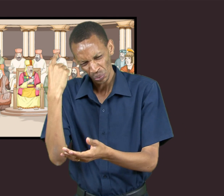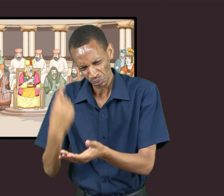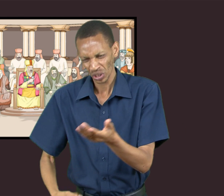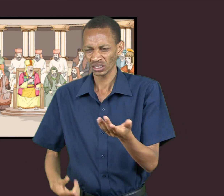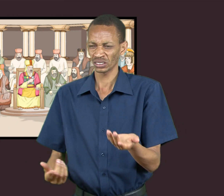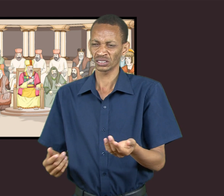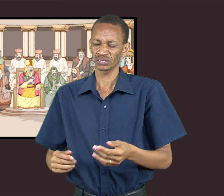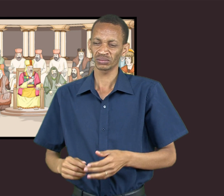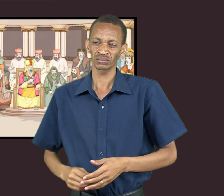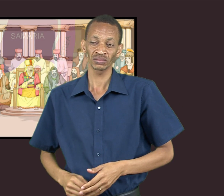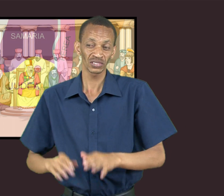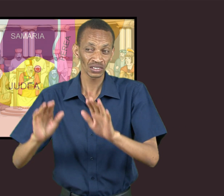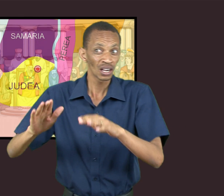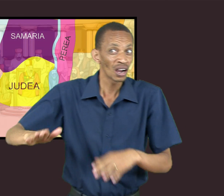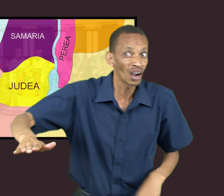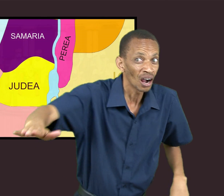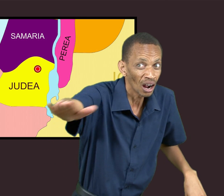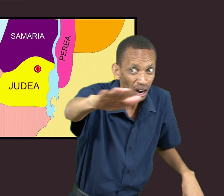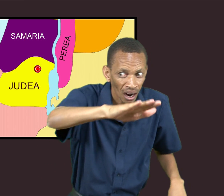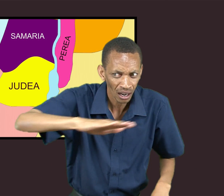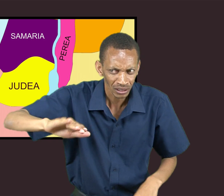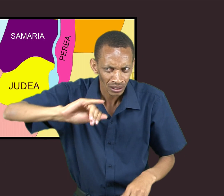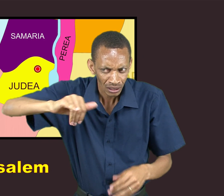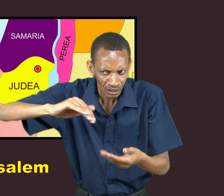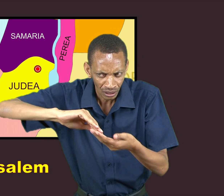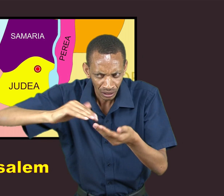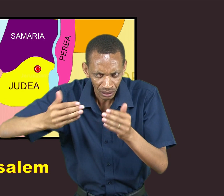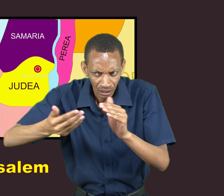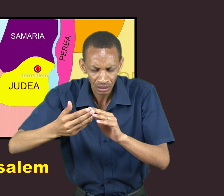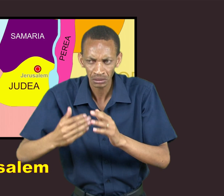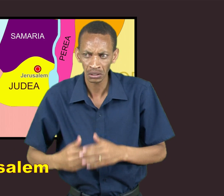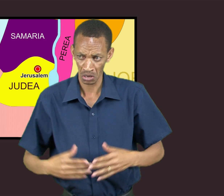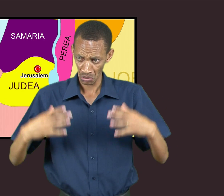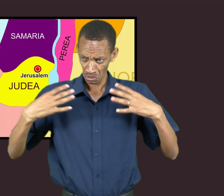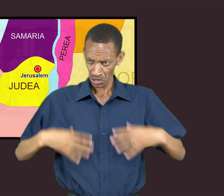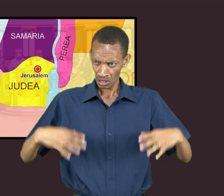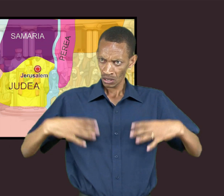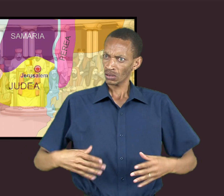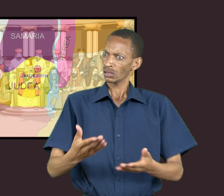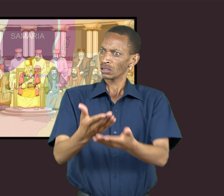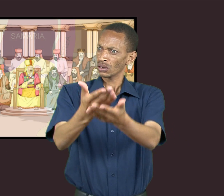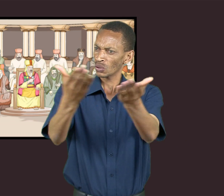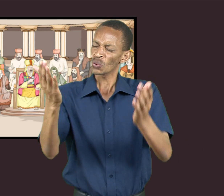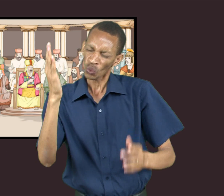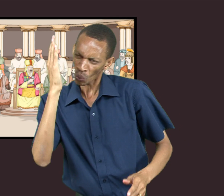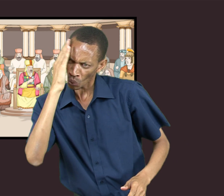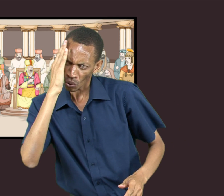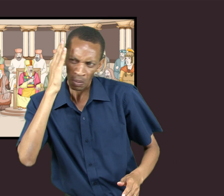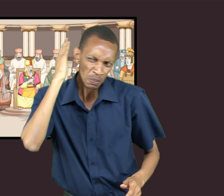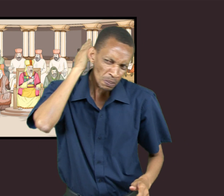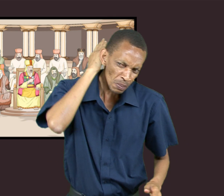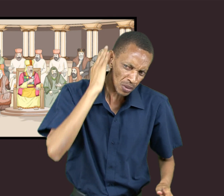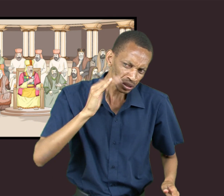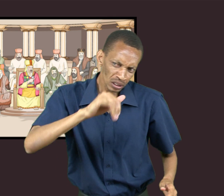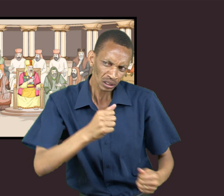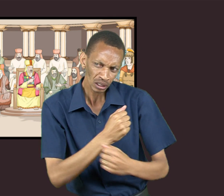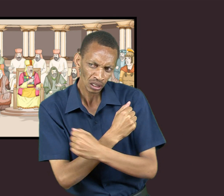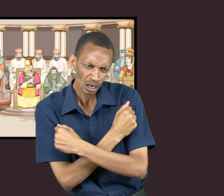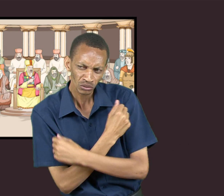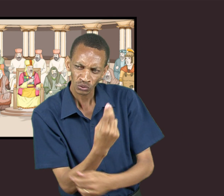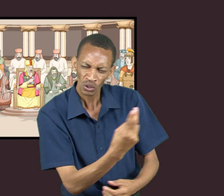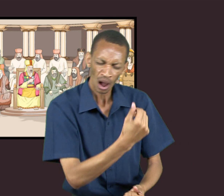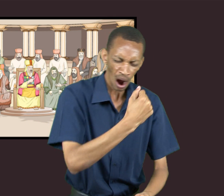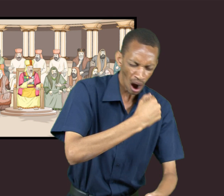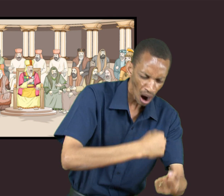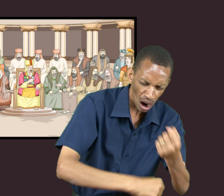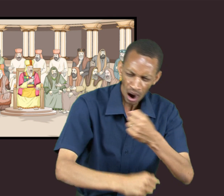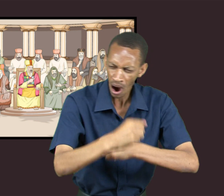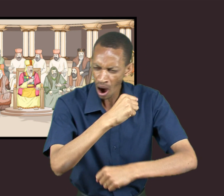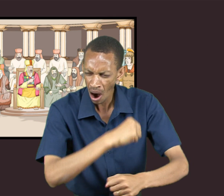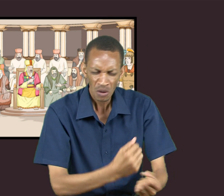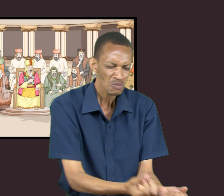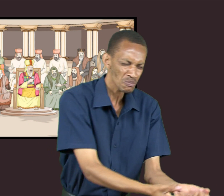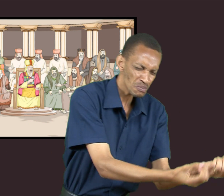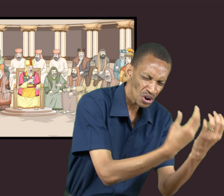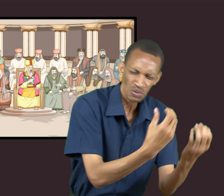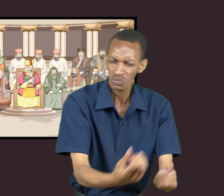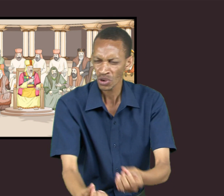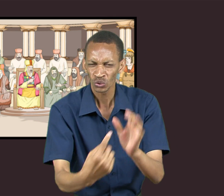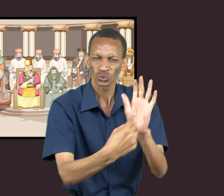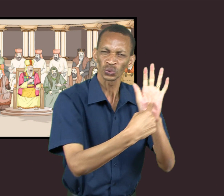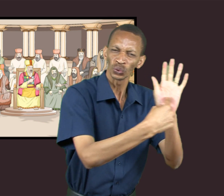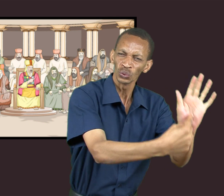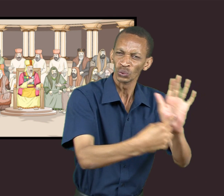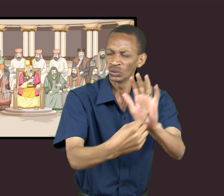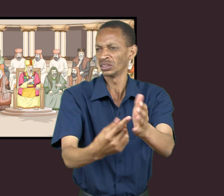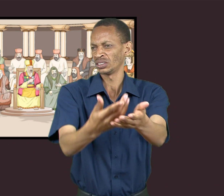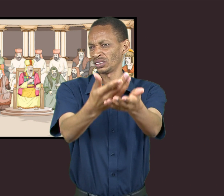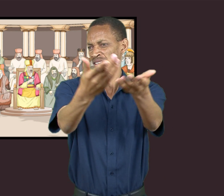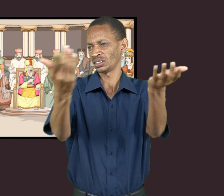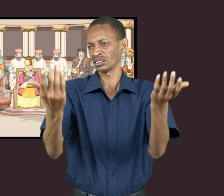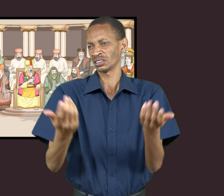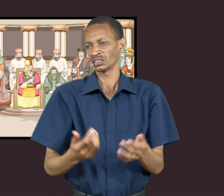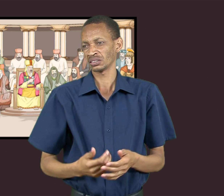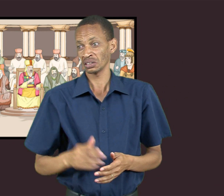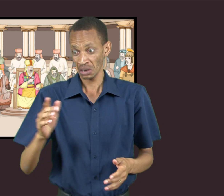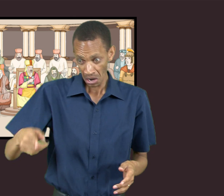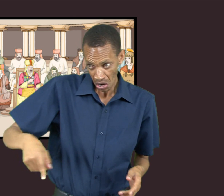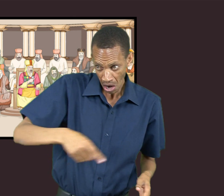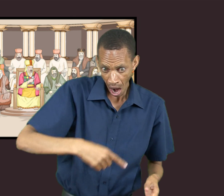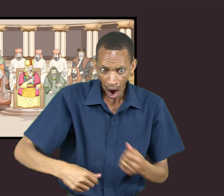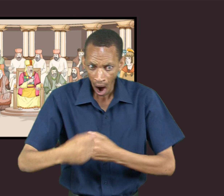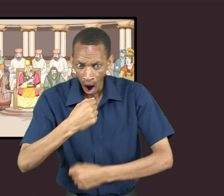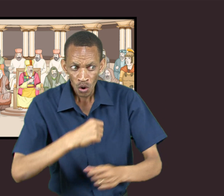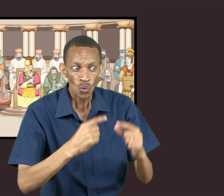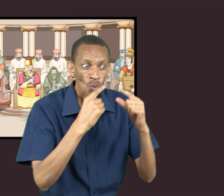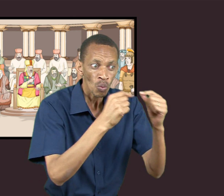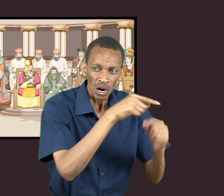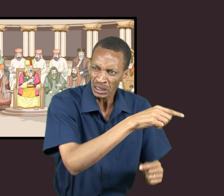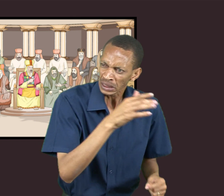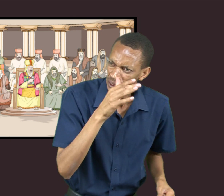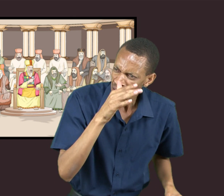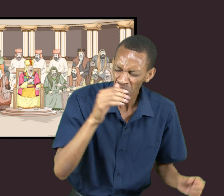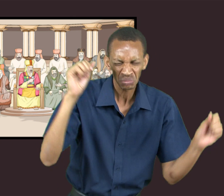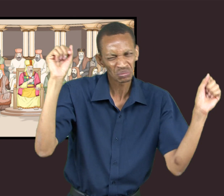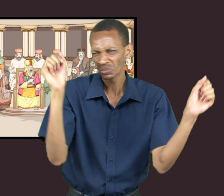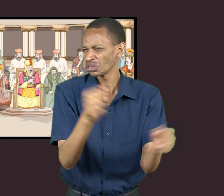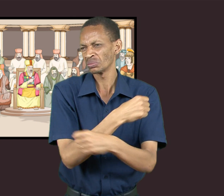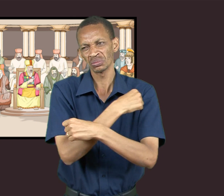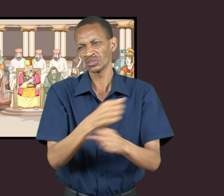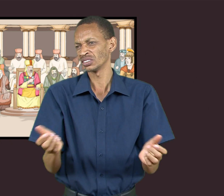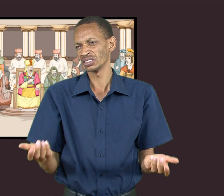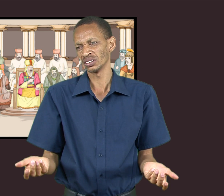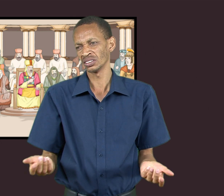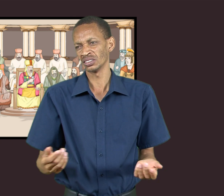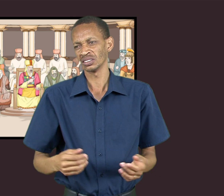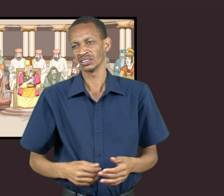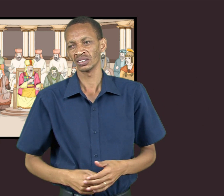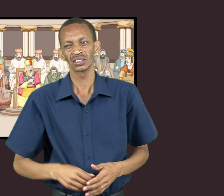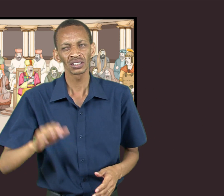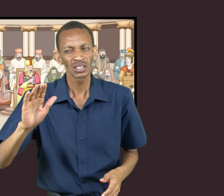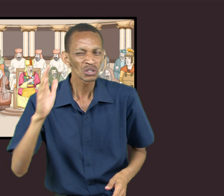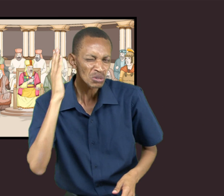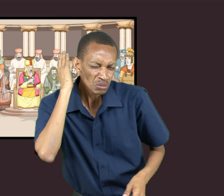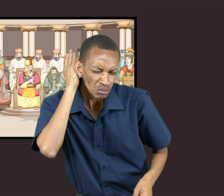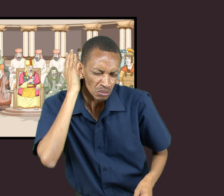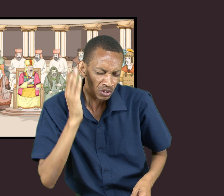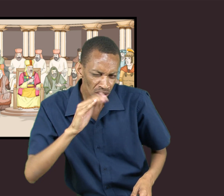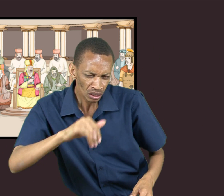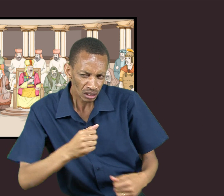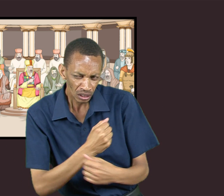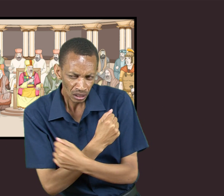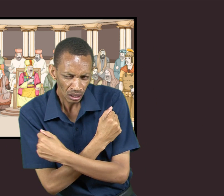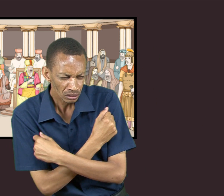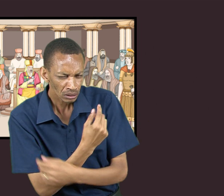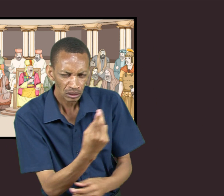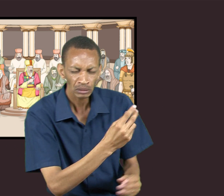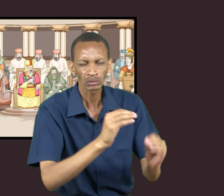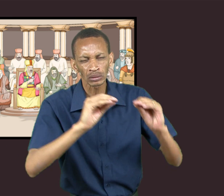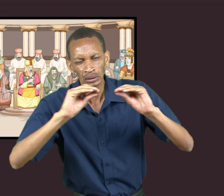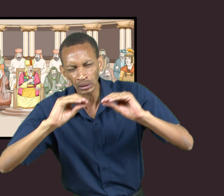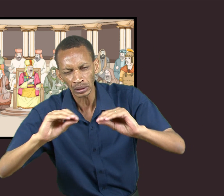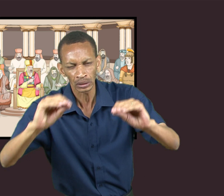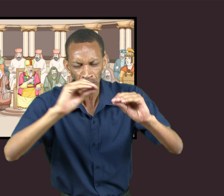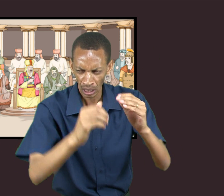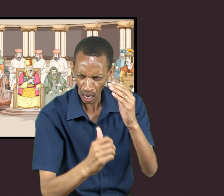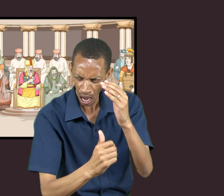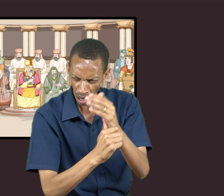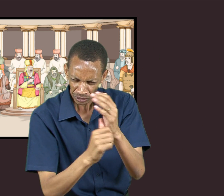“It is clear to everyone living in Jerusalem that a remarkable miracle has occurred through them, and we cannot deny it.